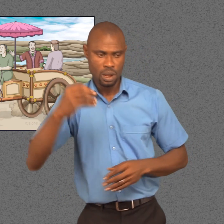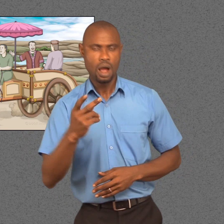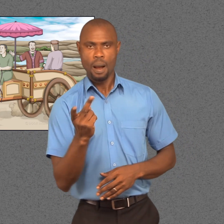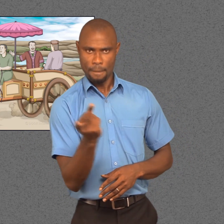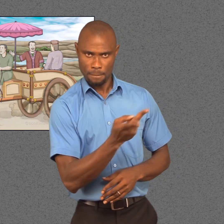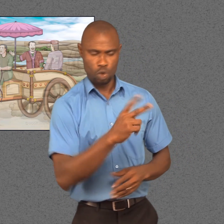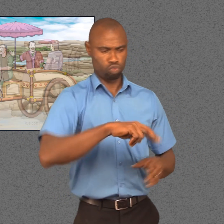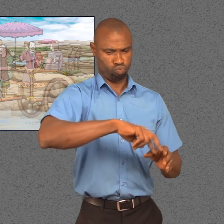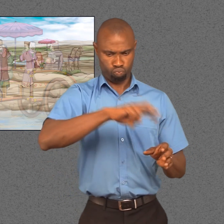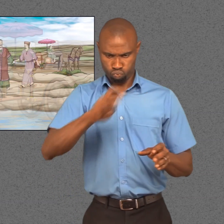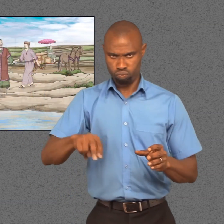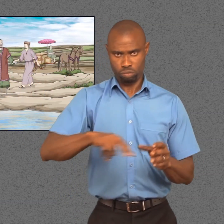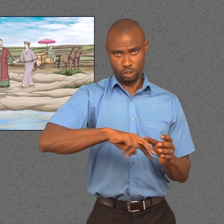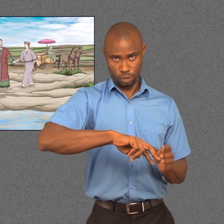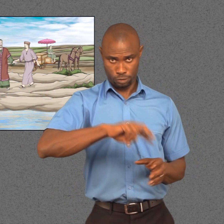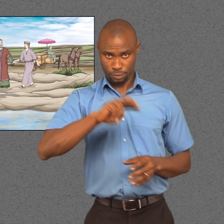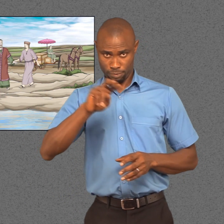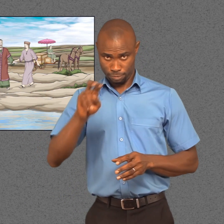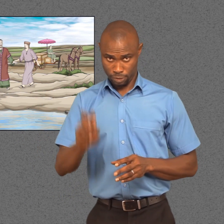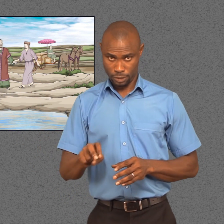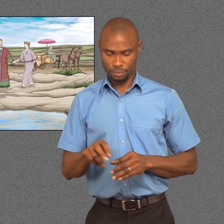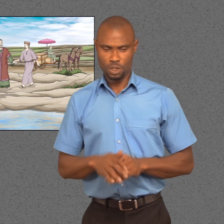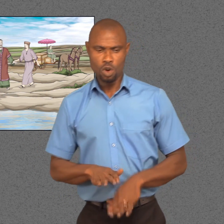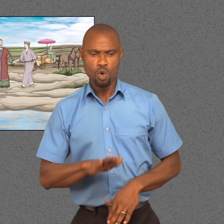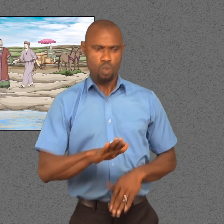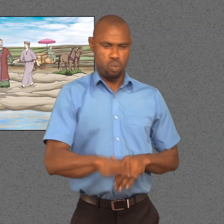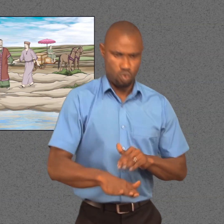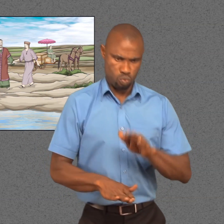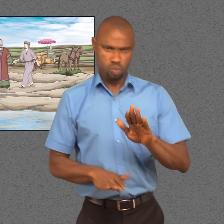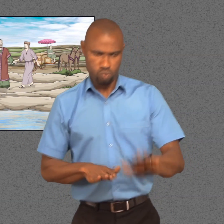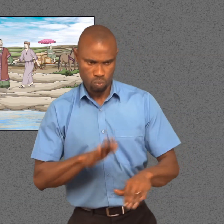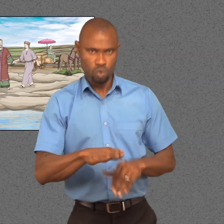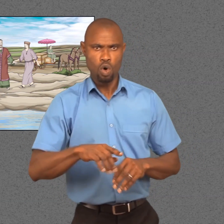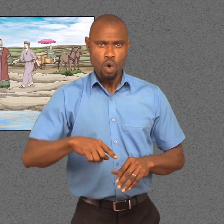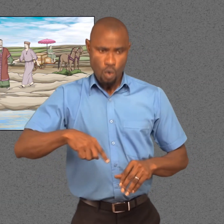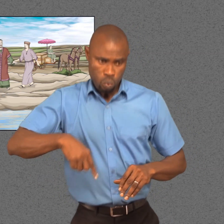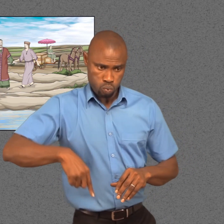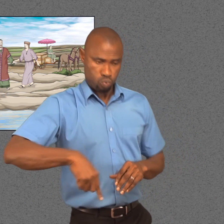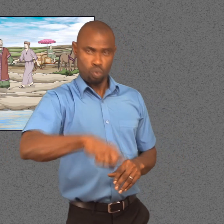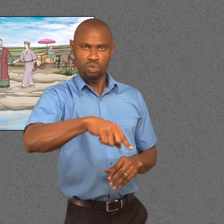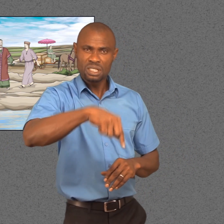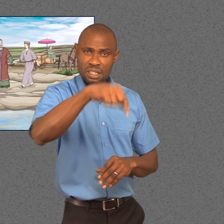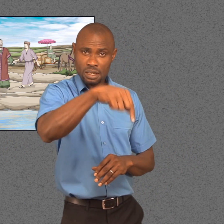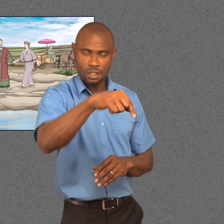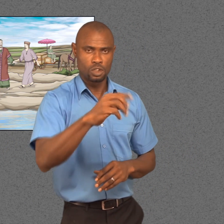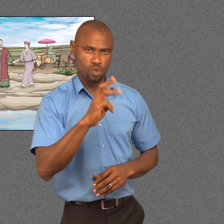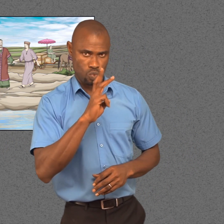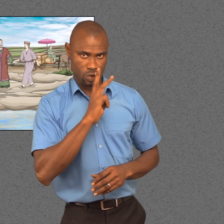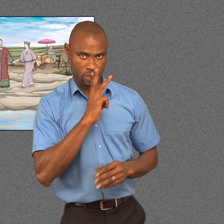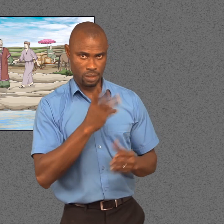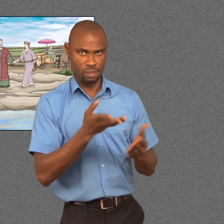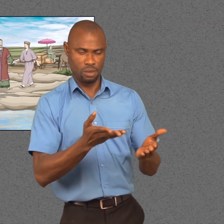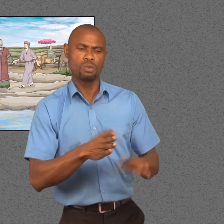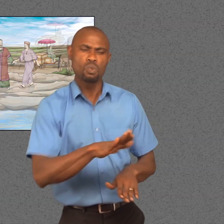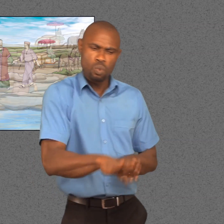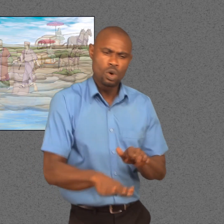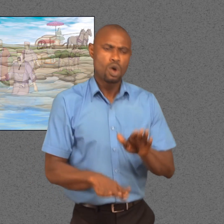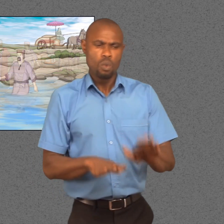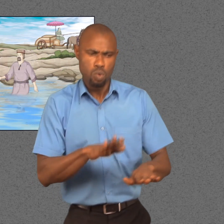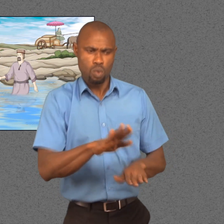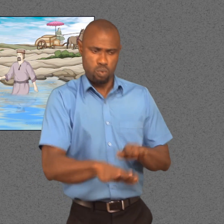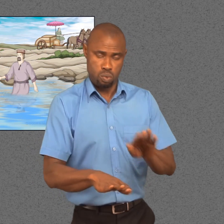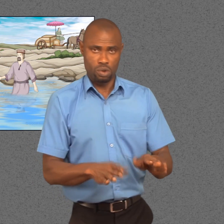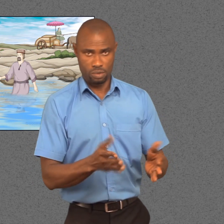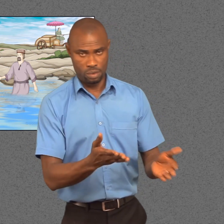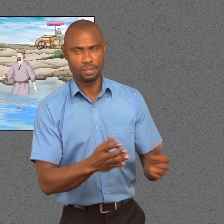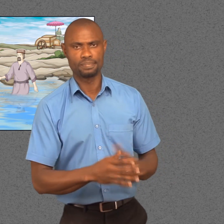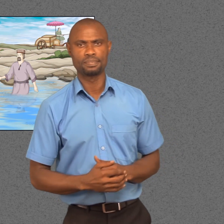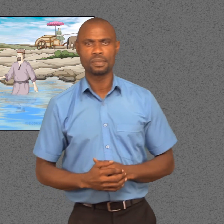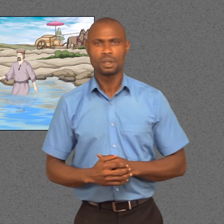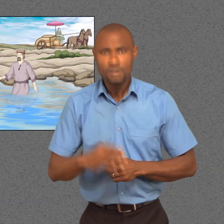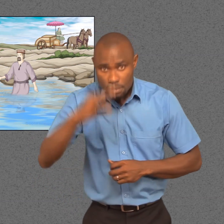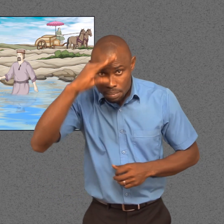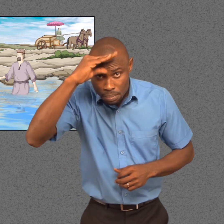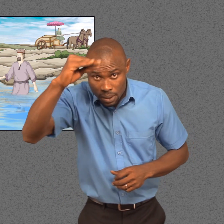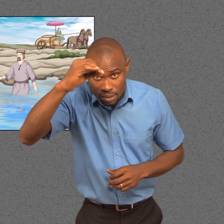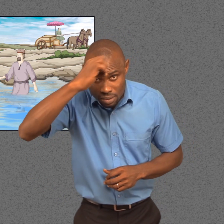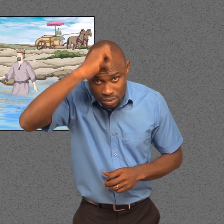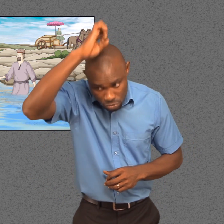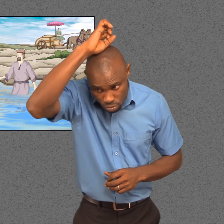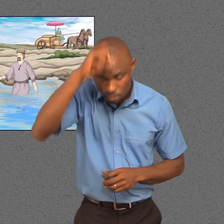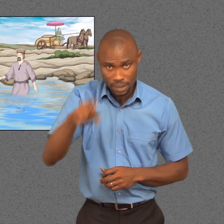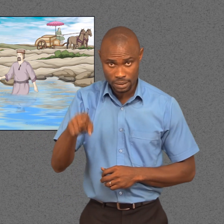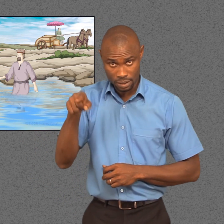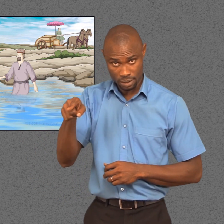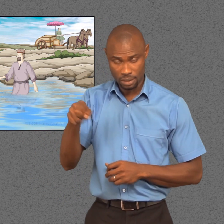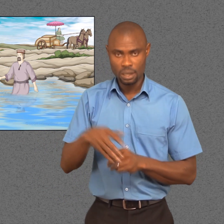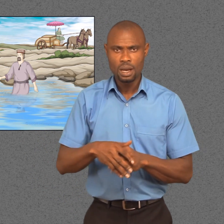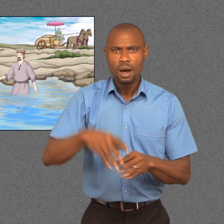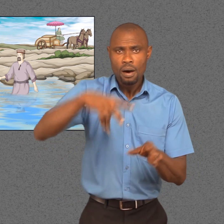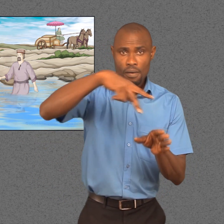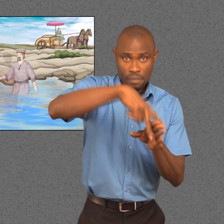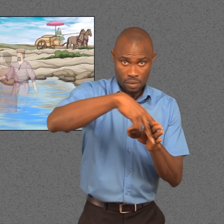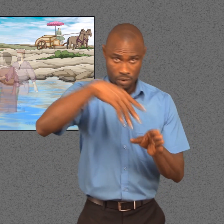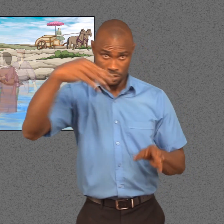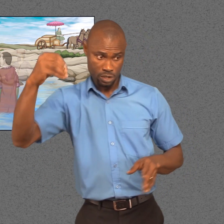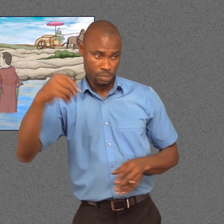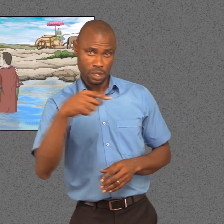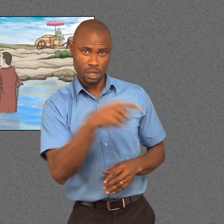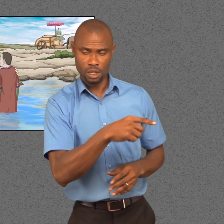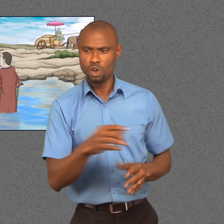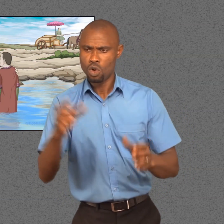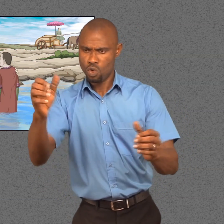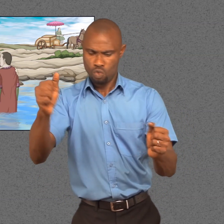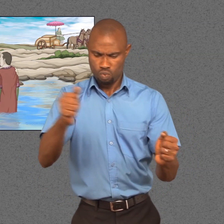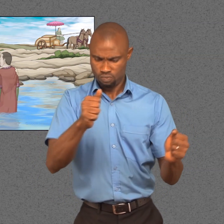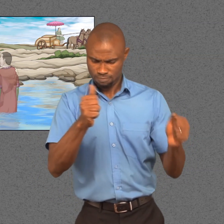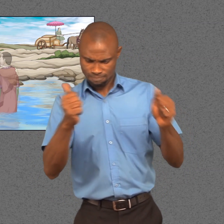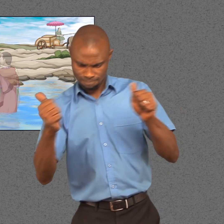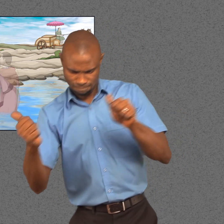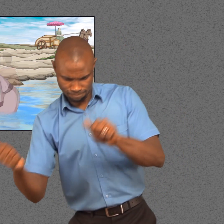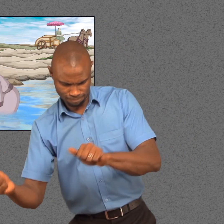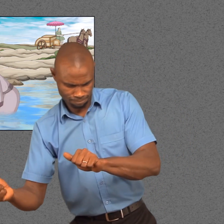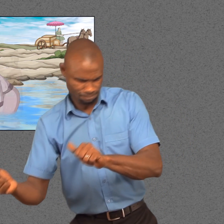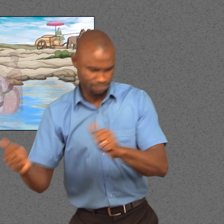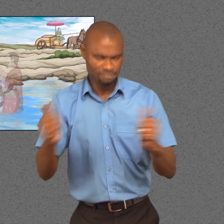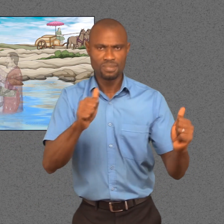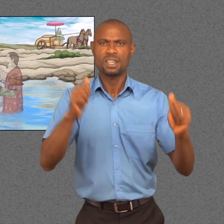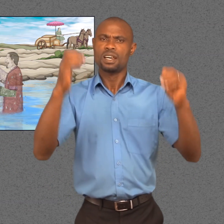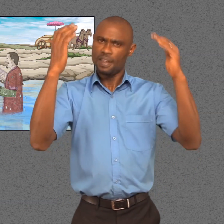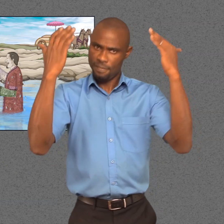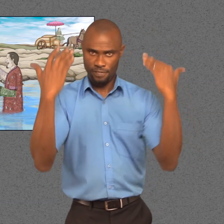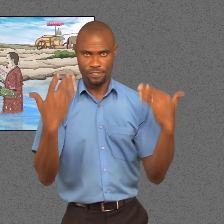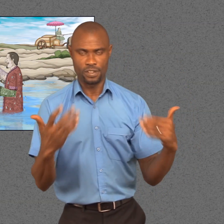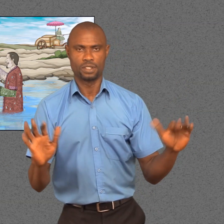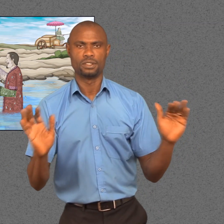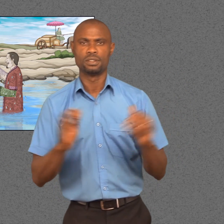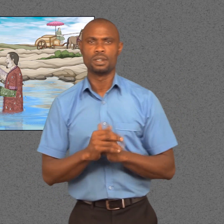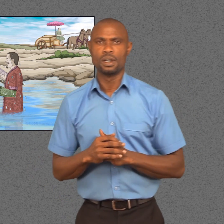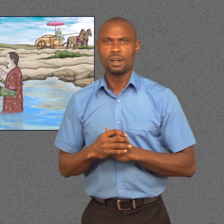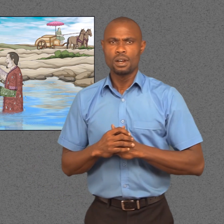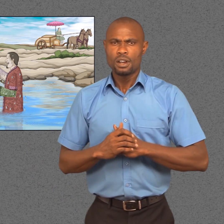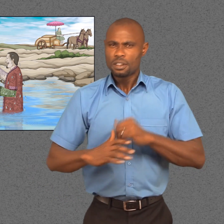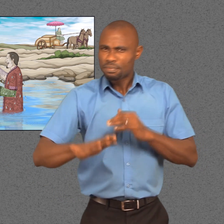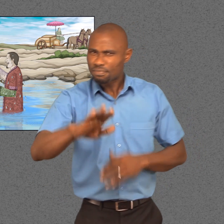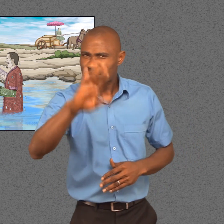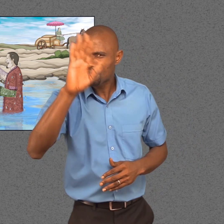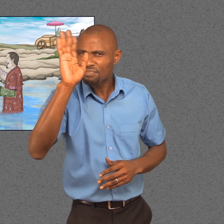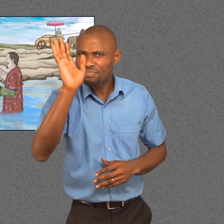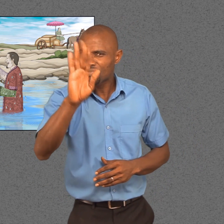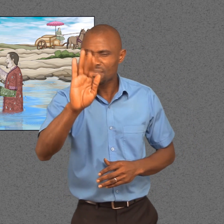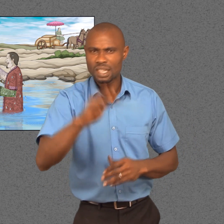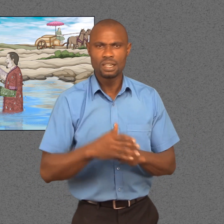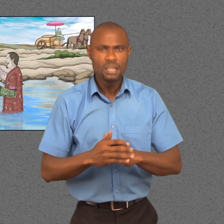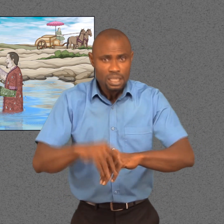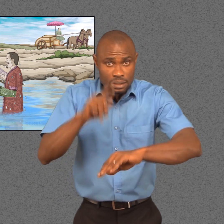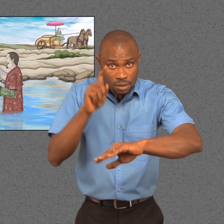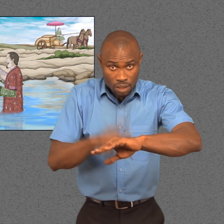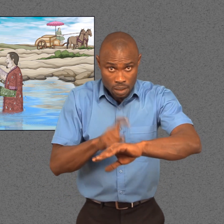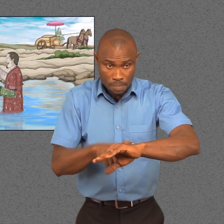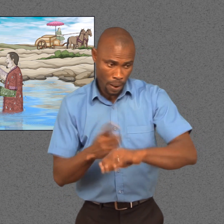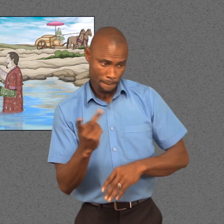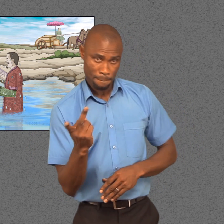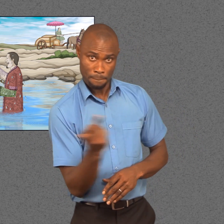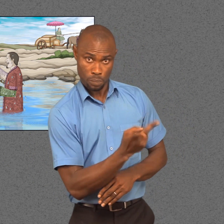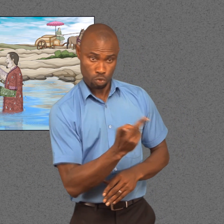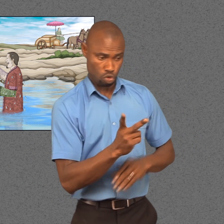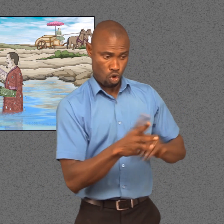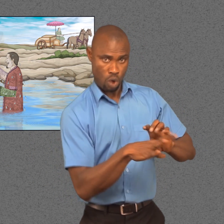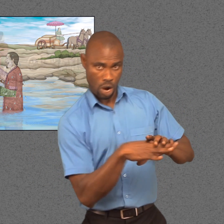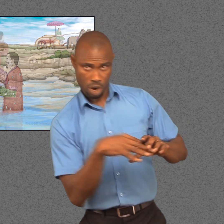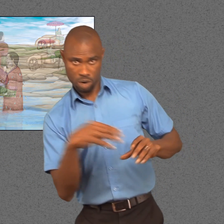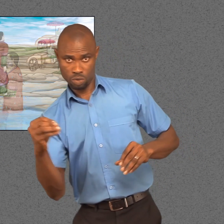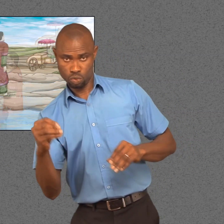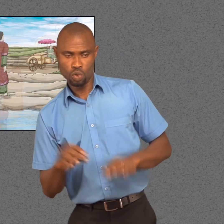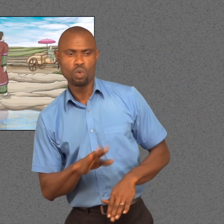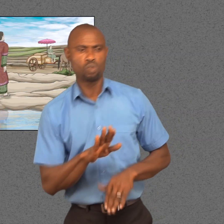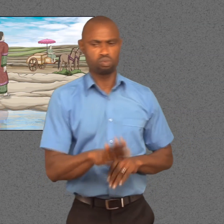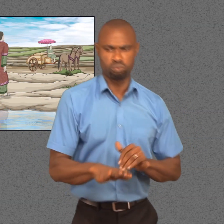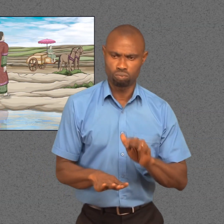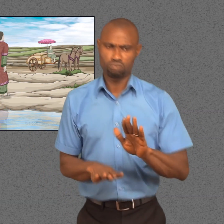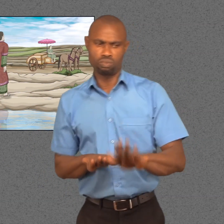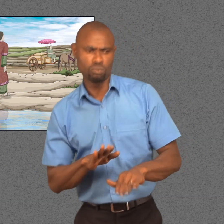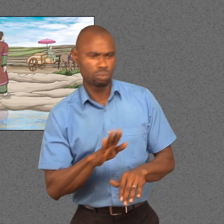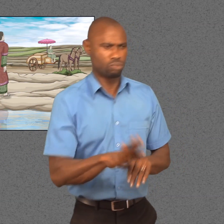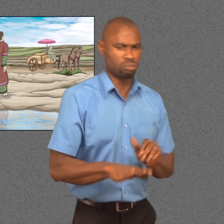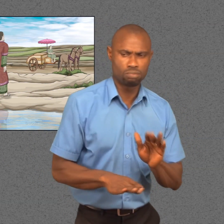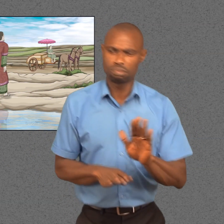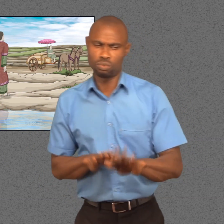Then both Philip and the eunuch went down into the water, and Philip baptized him.